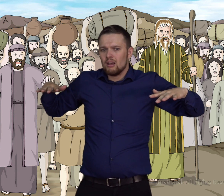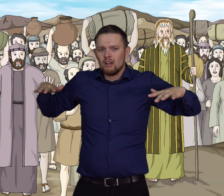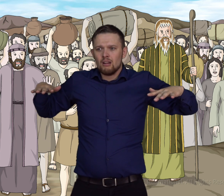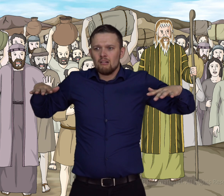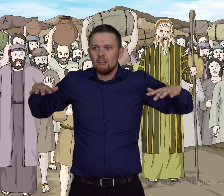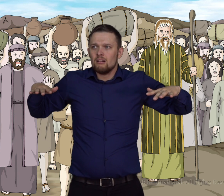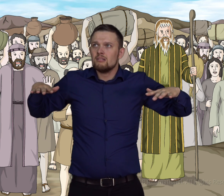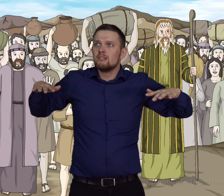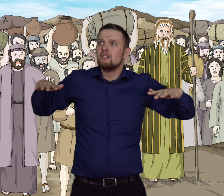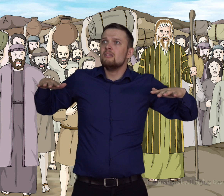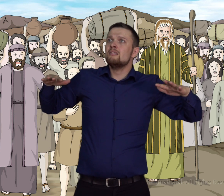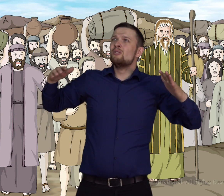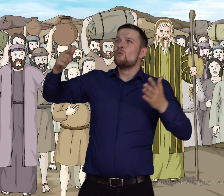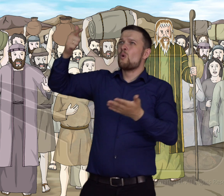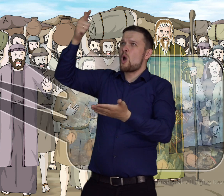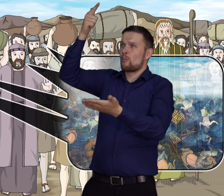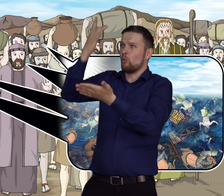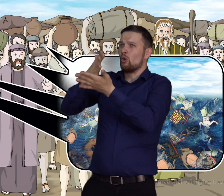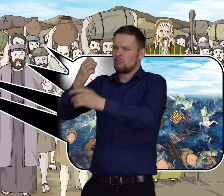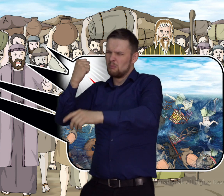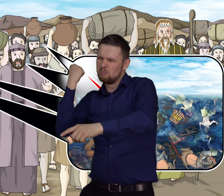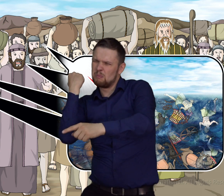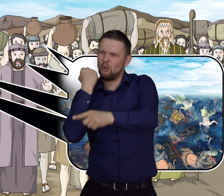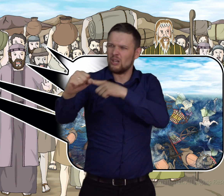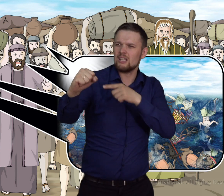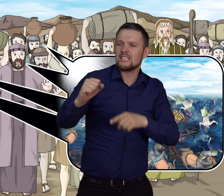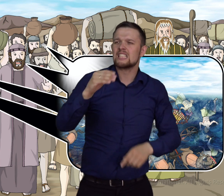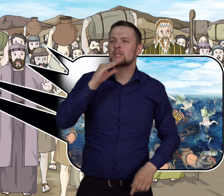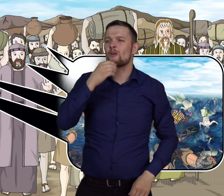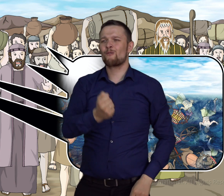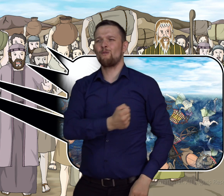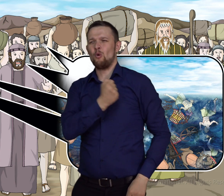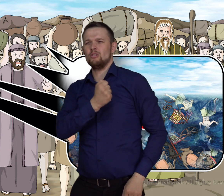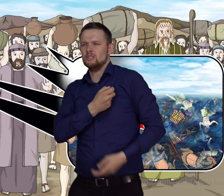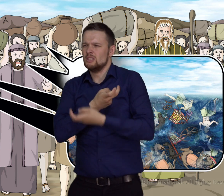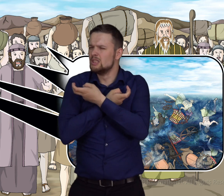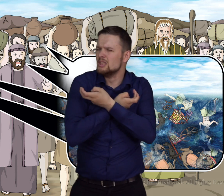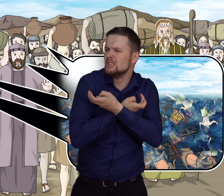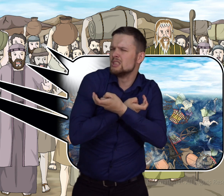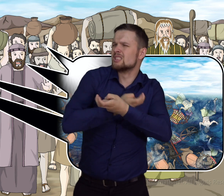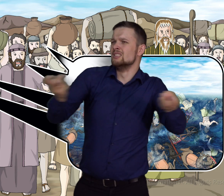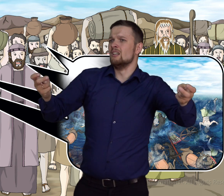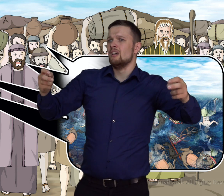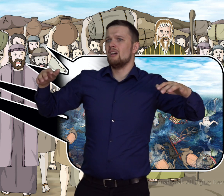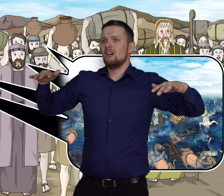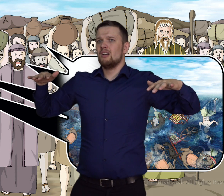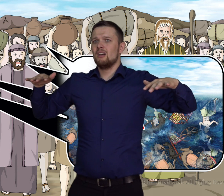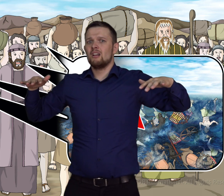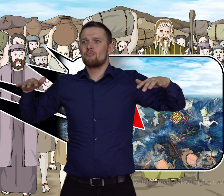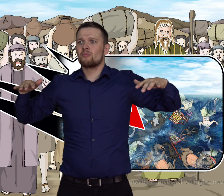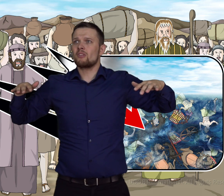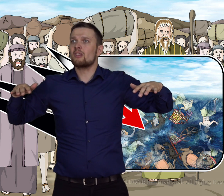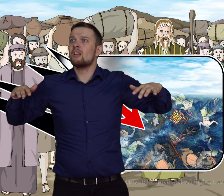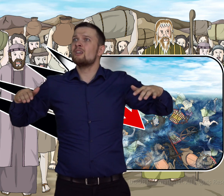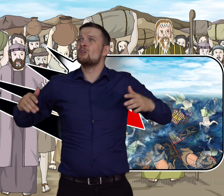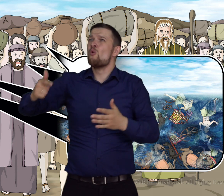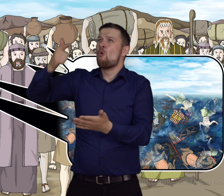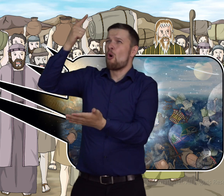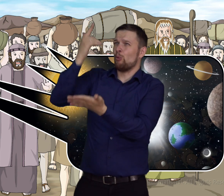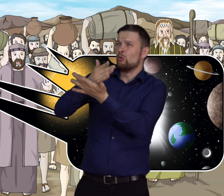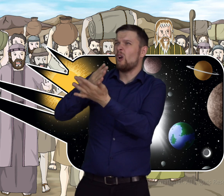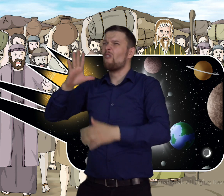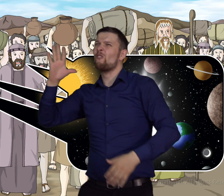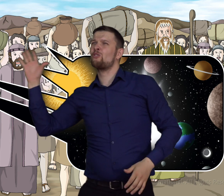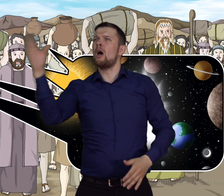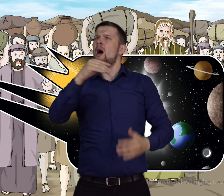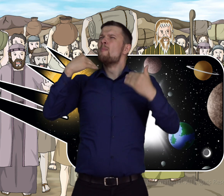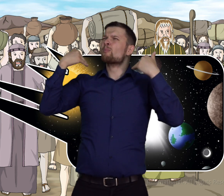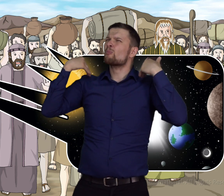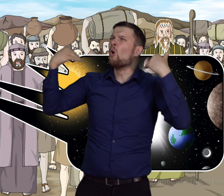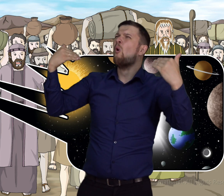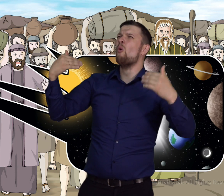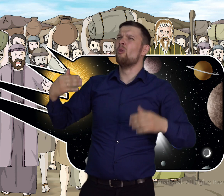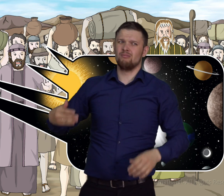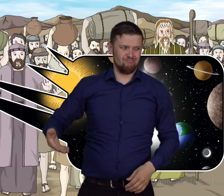That day the LORD saved Israel from the hand of the Egyptians, and Israel saw the Egyptians dead on the shore.